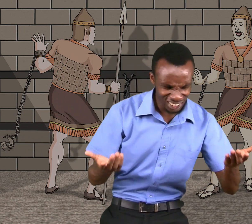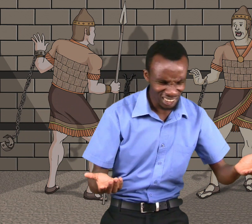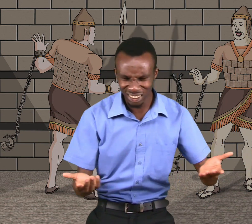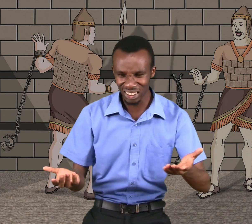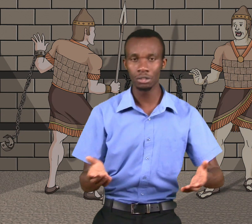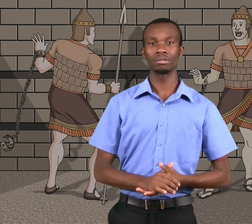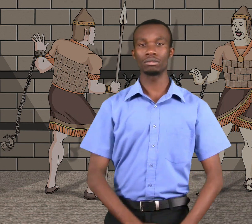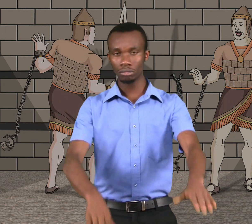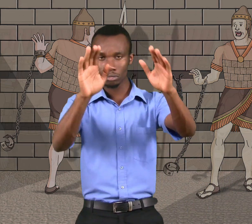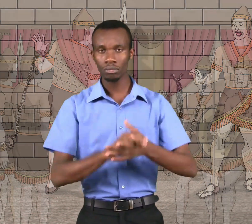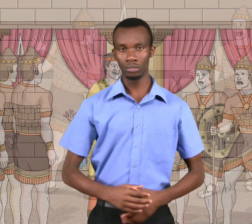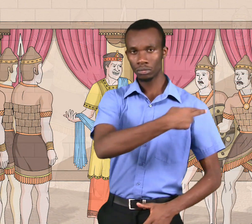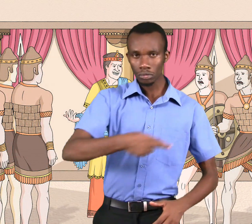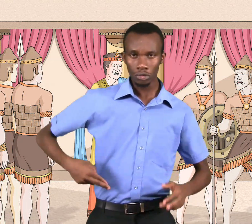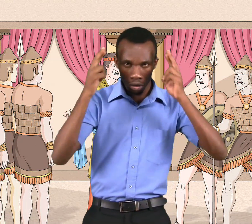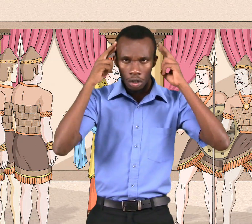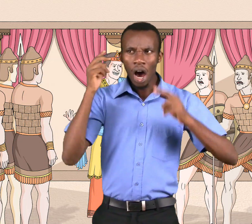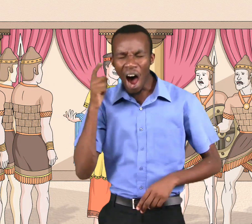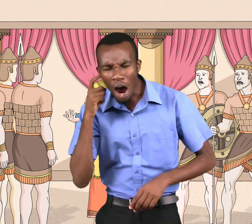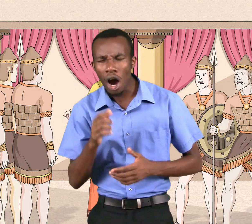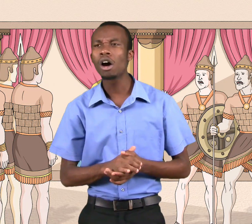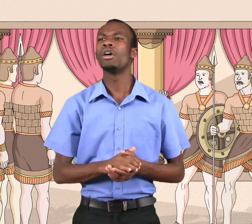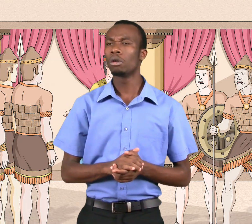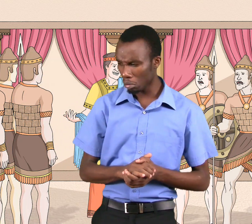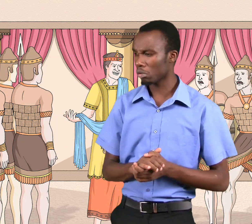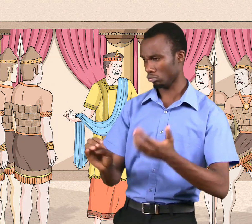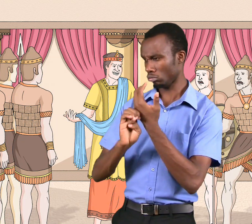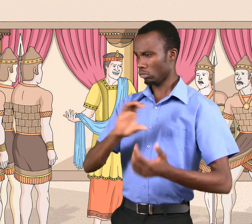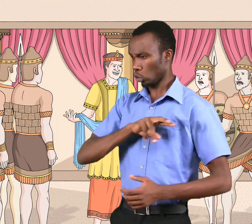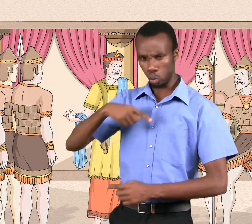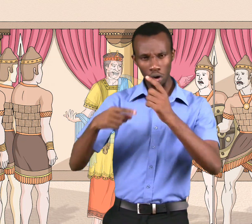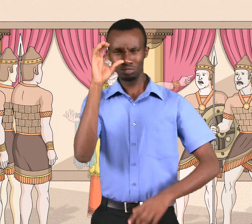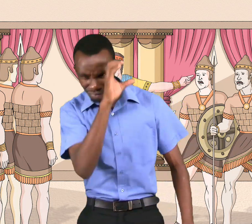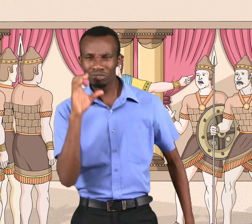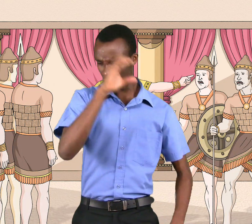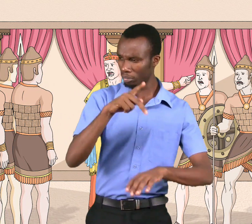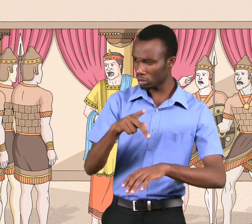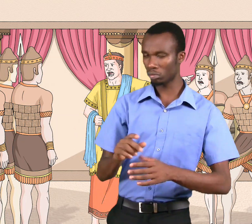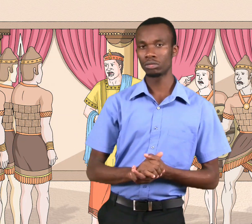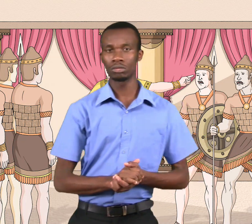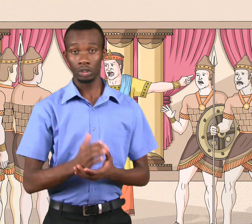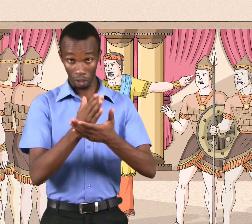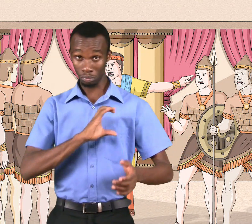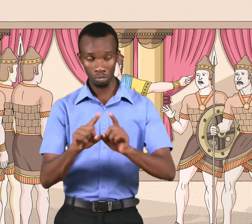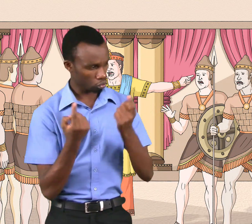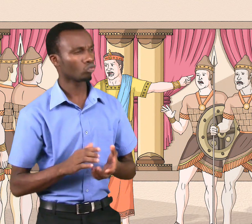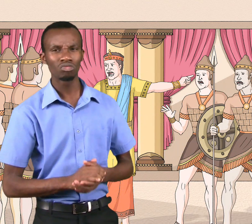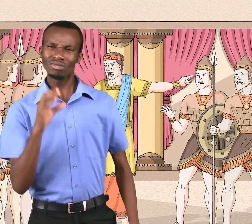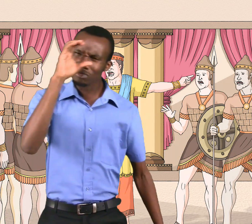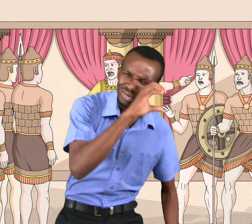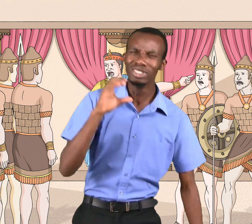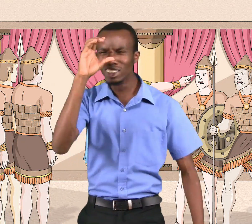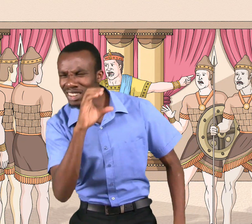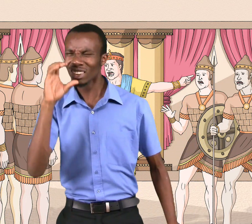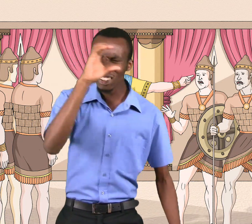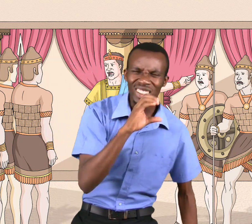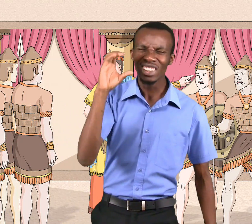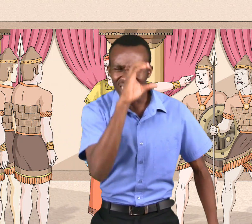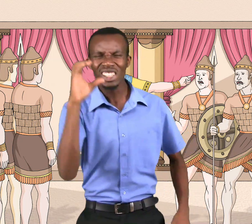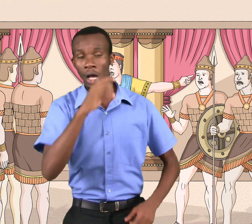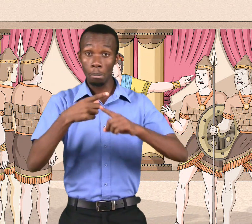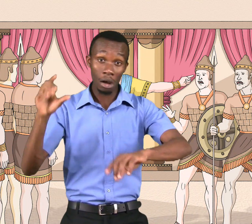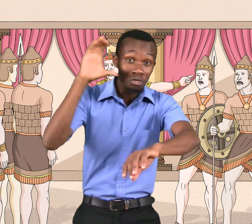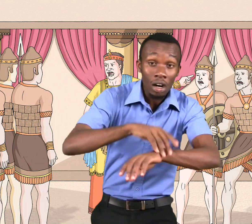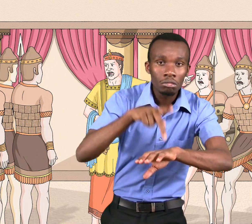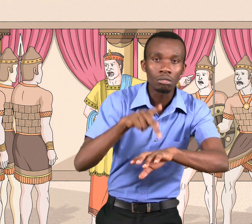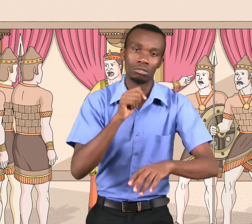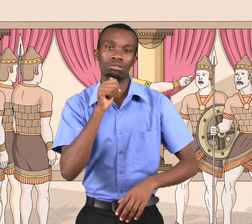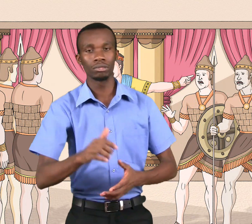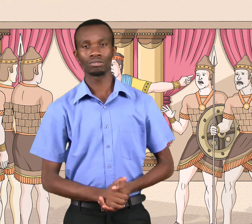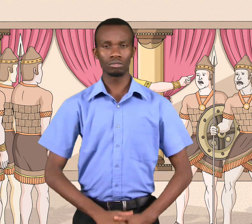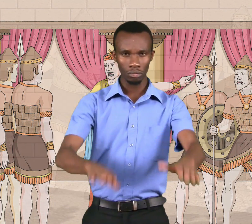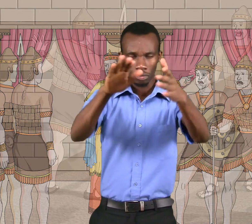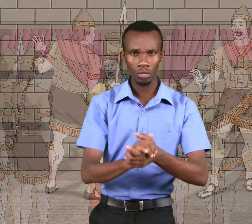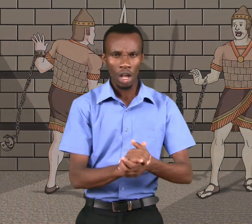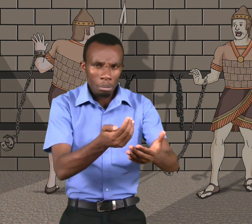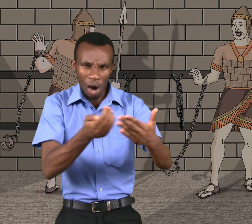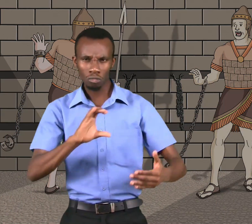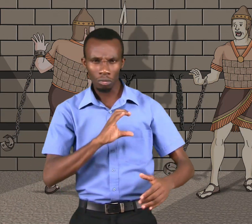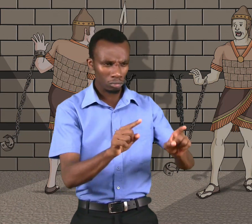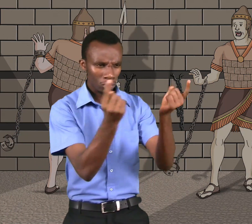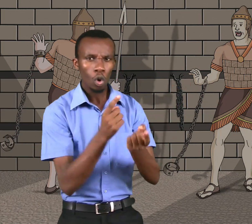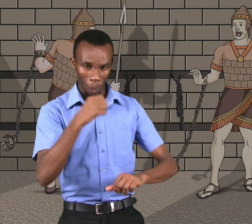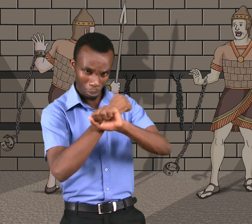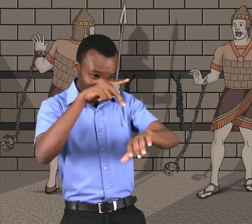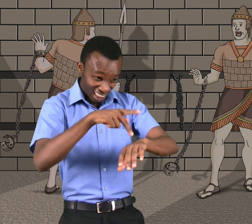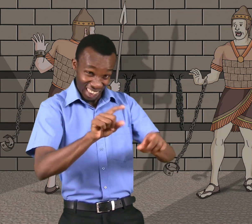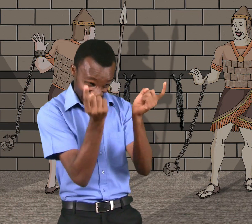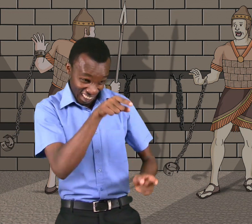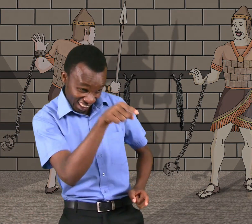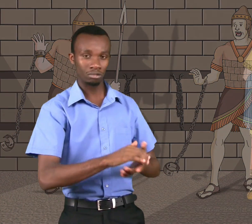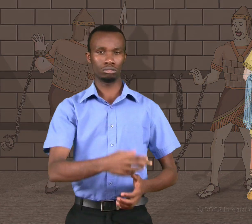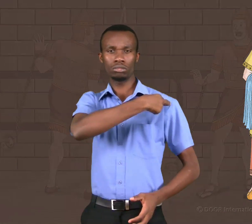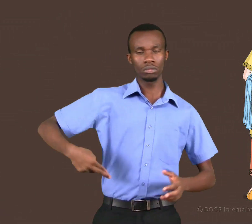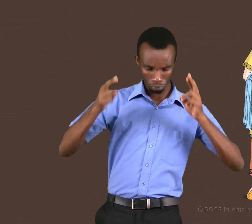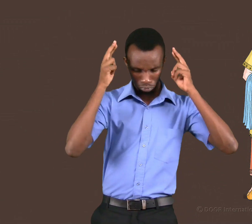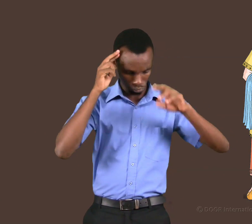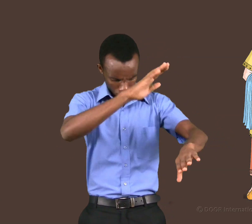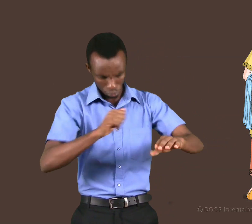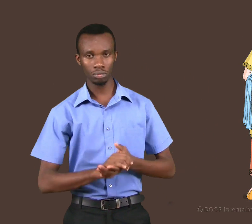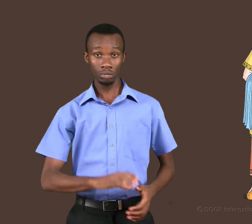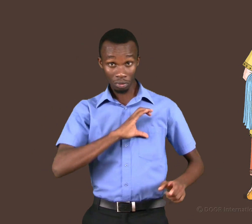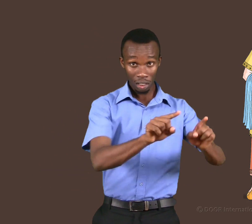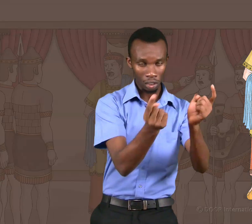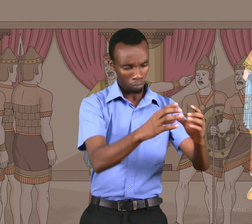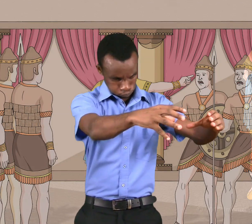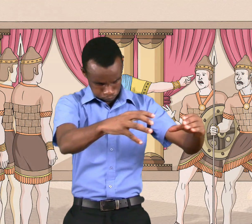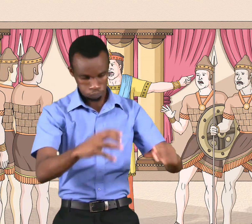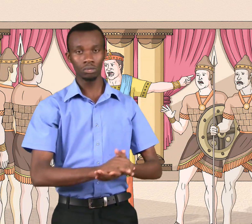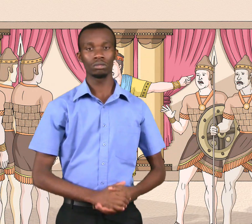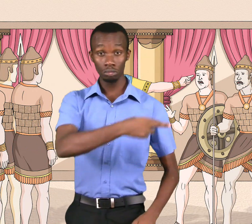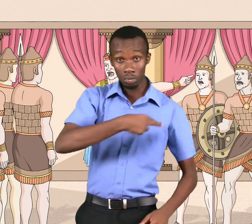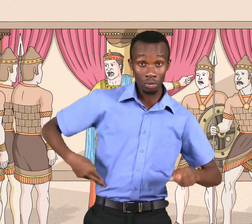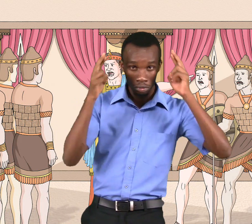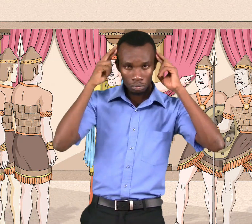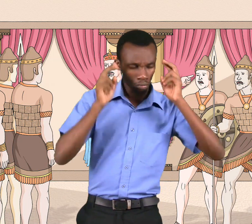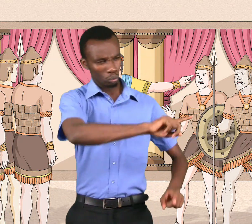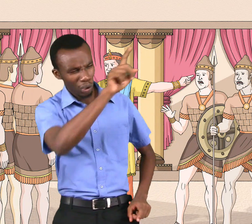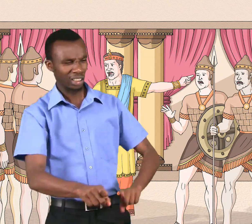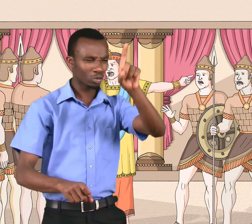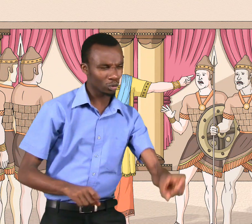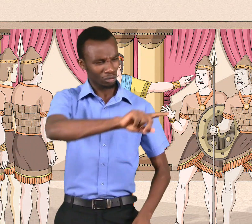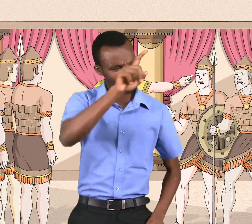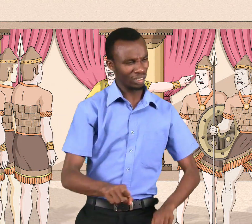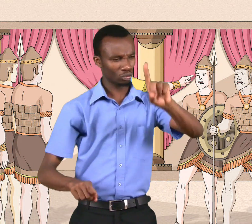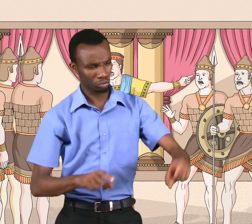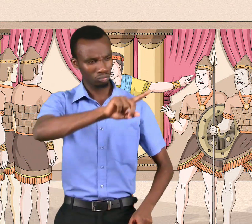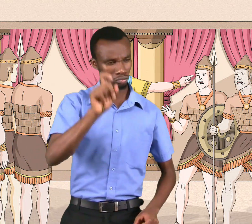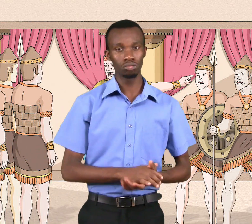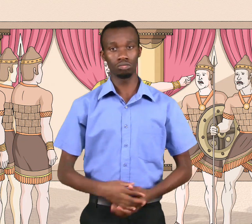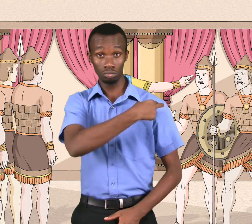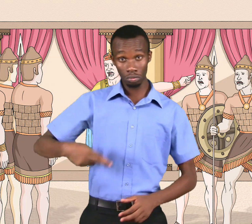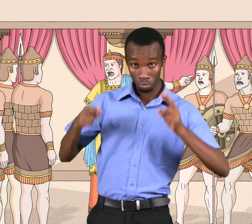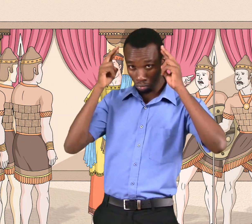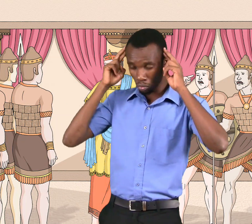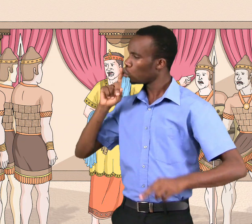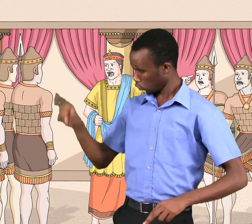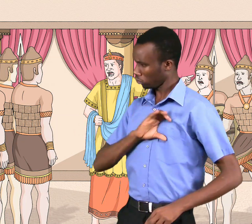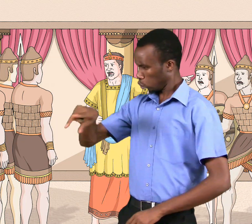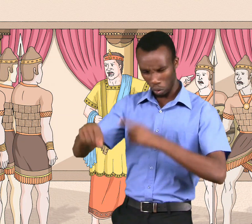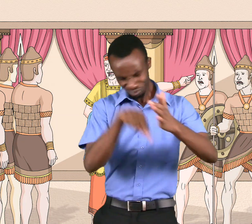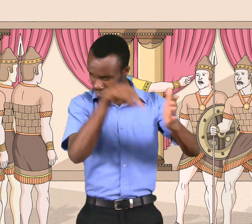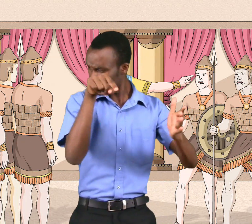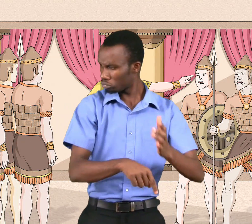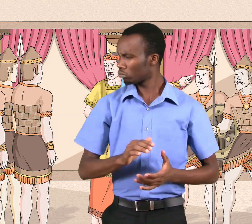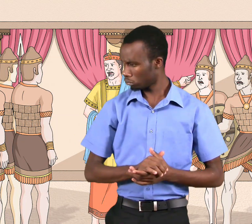After Herod had searched for him unsuccessfully, he examined the guards and ordered that they be executed.